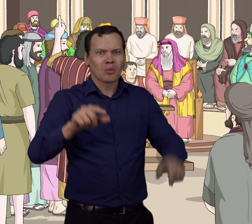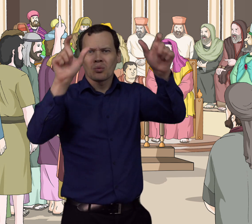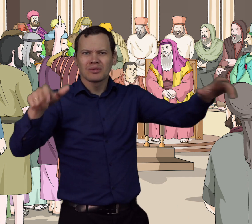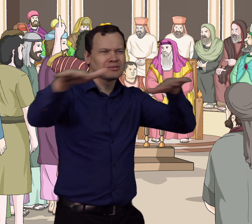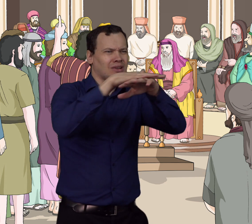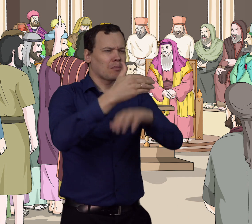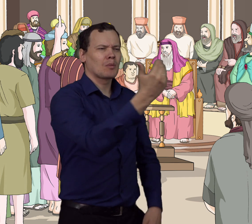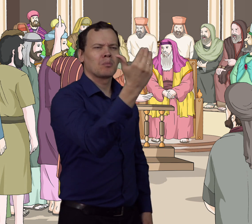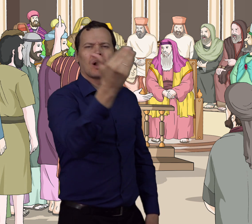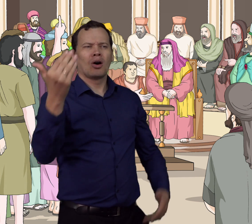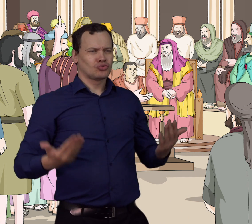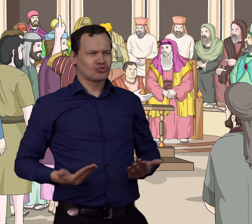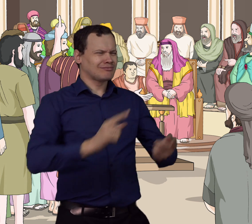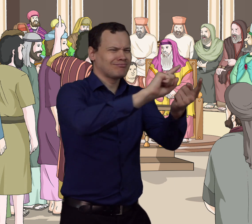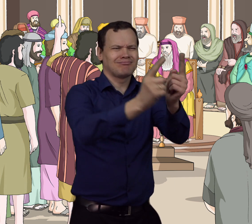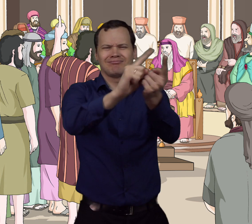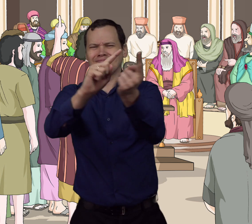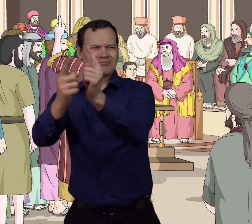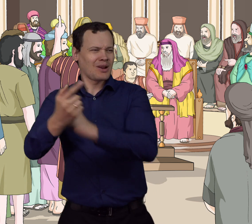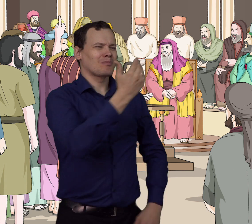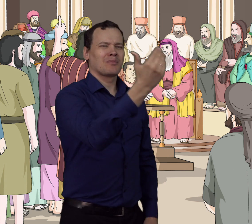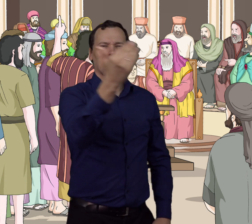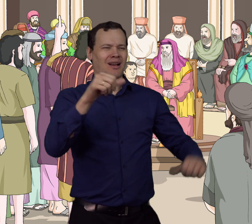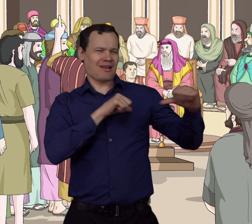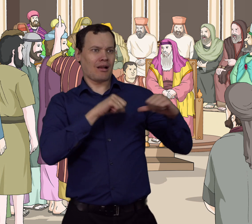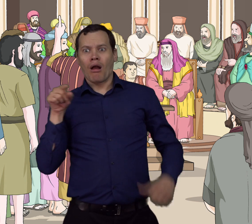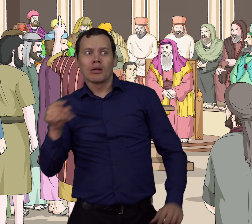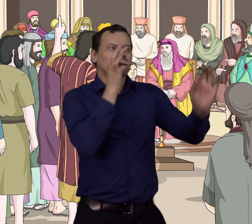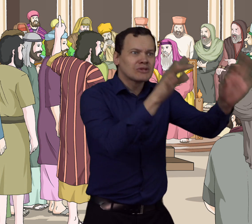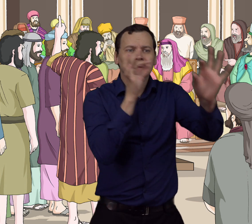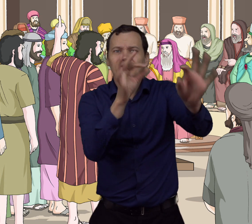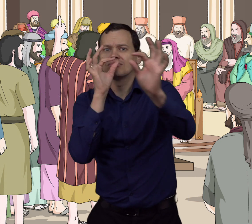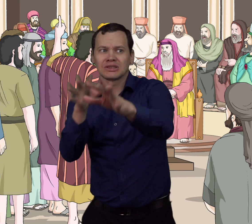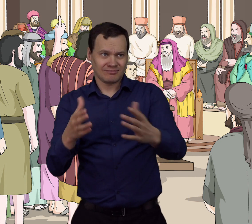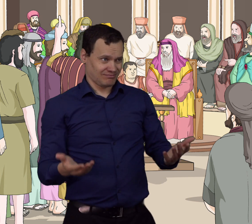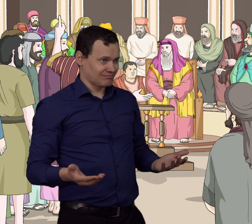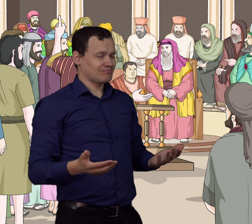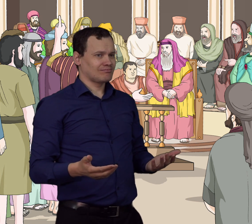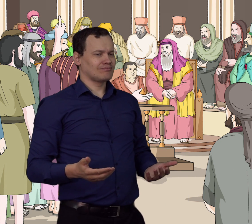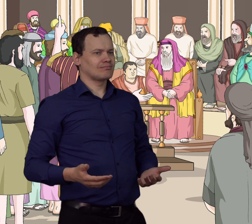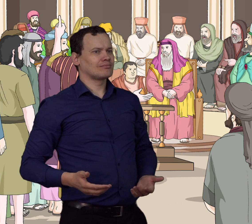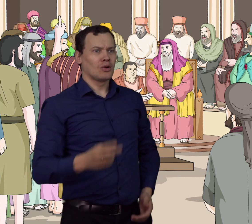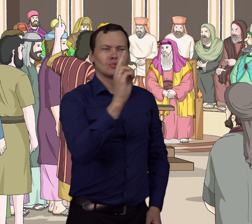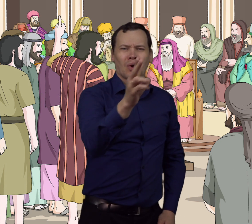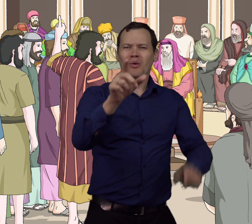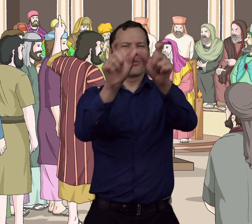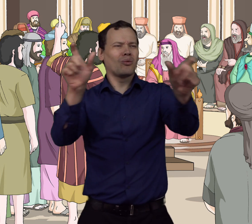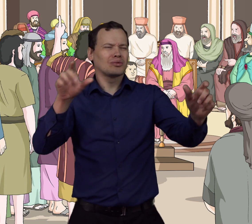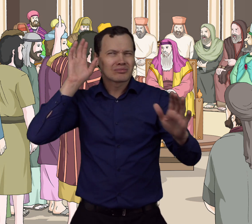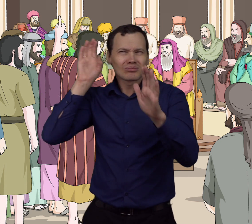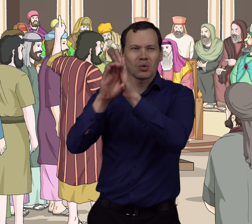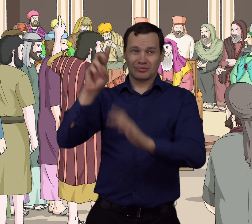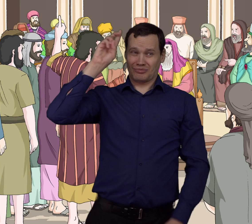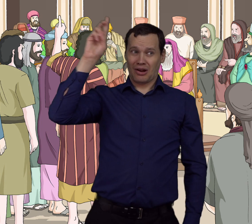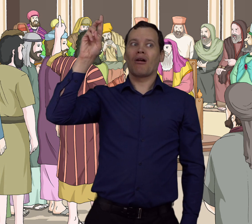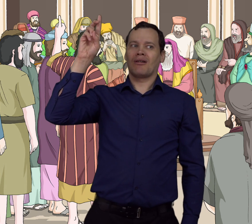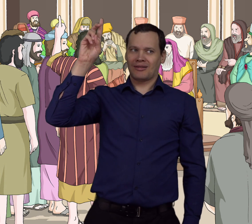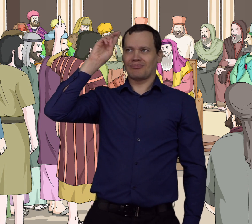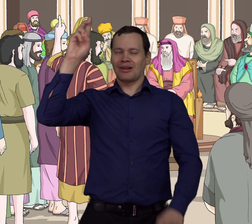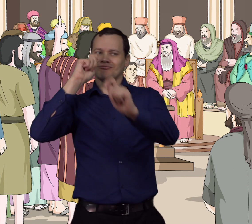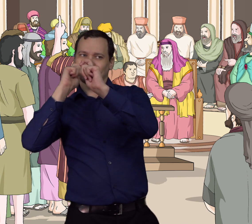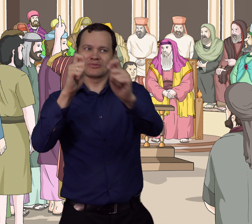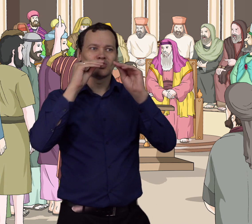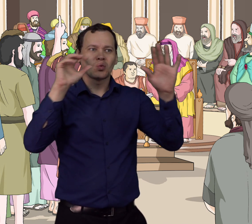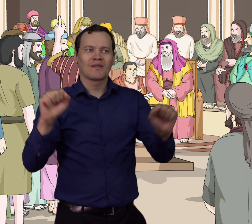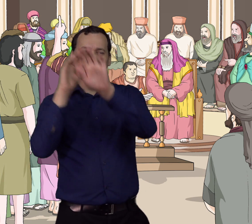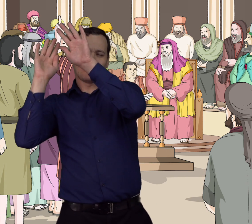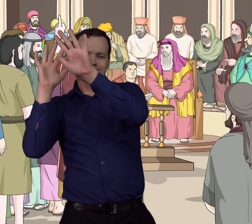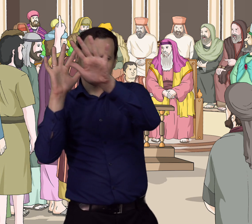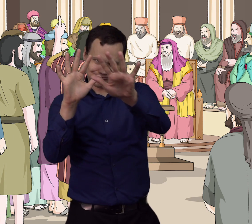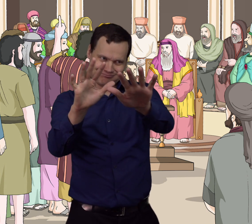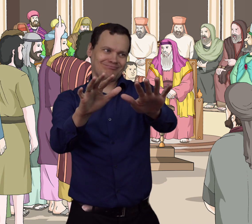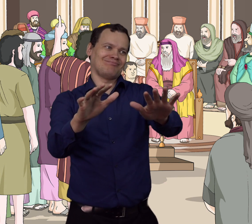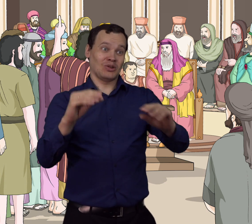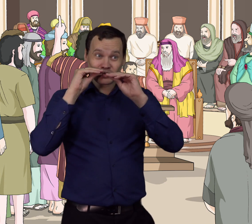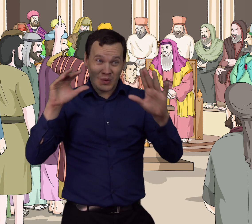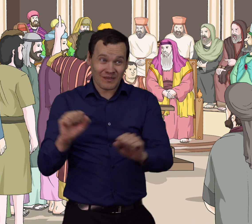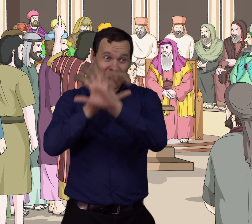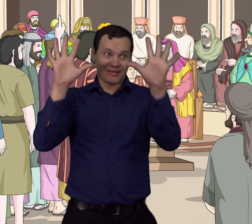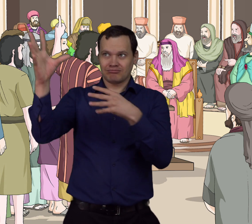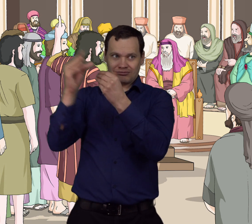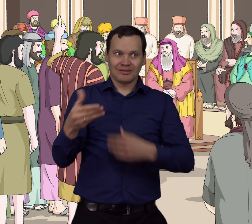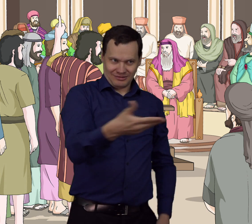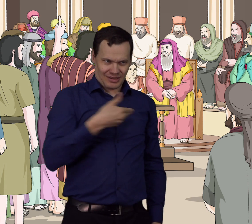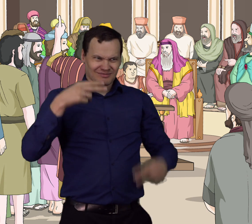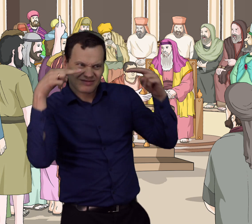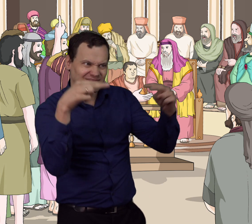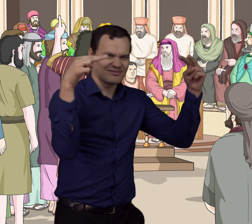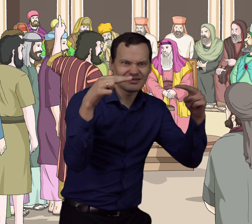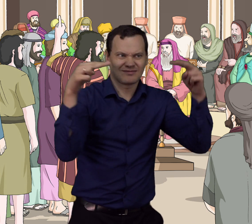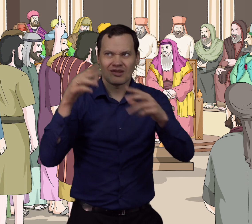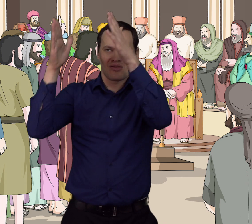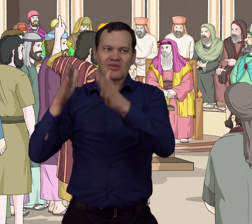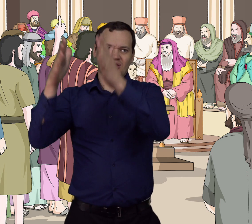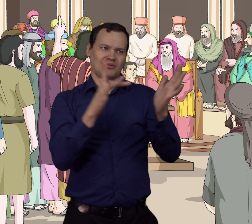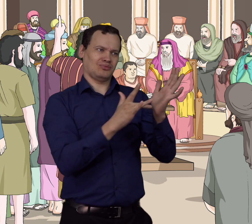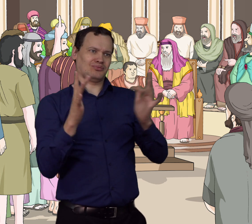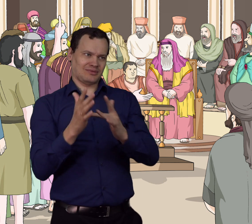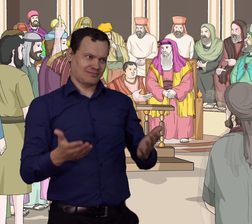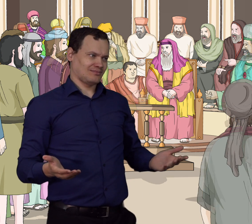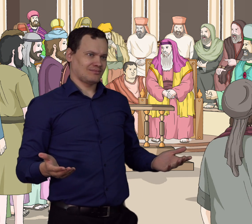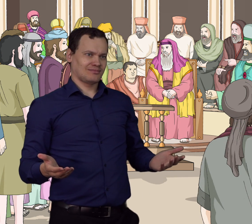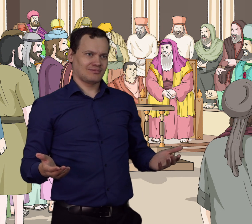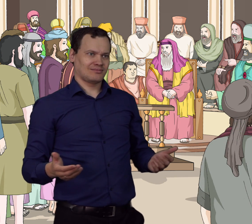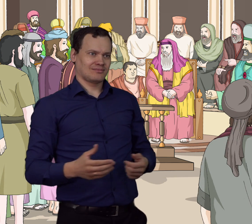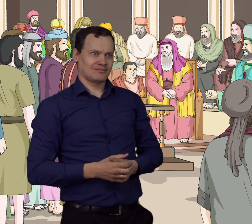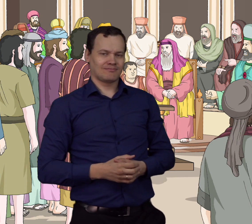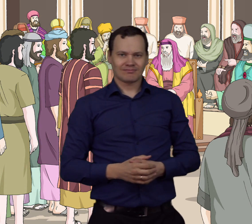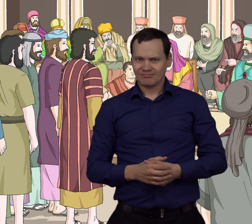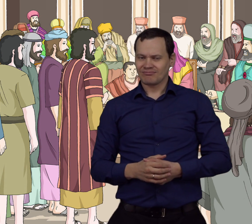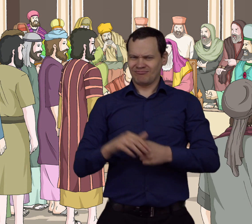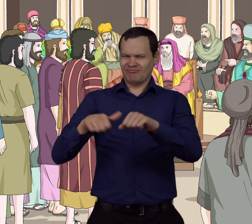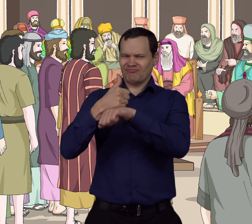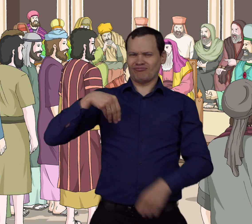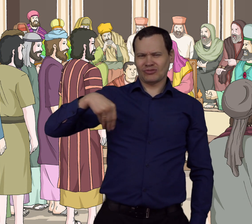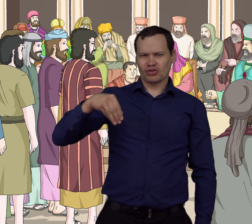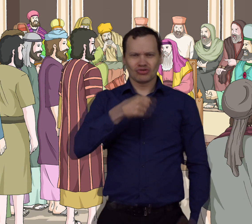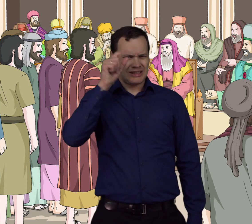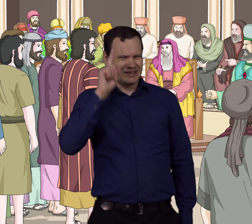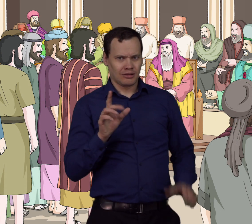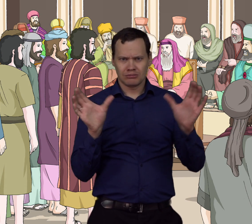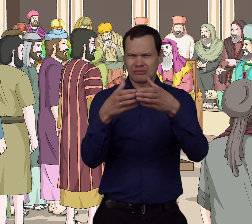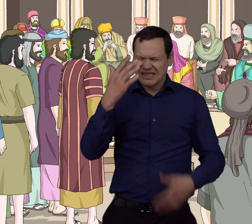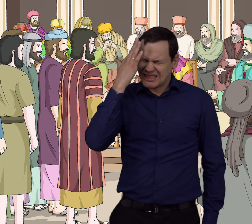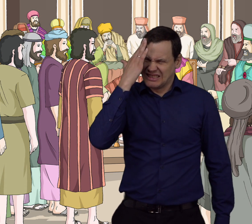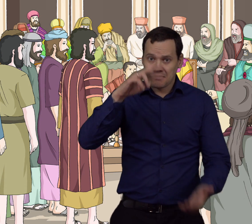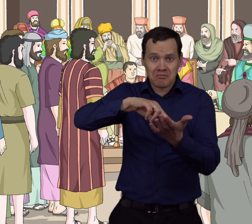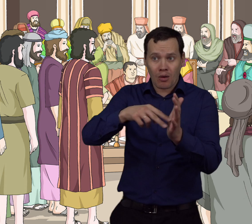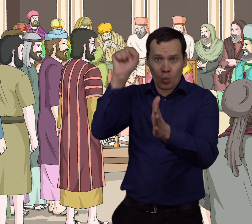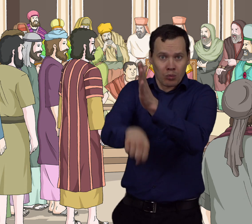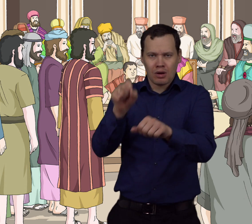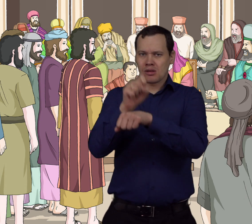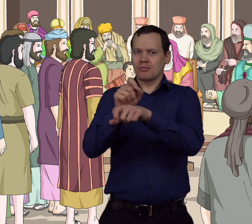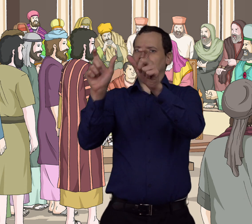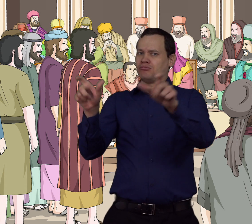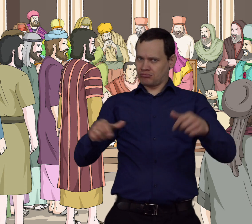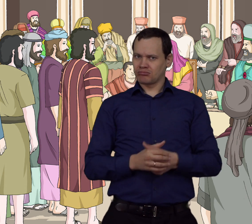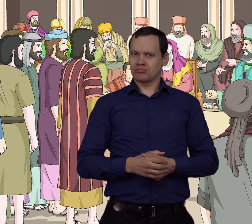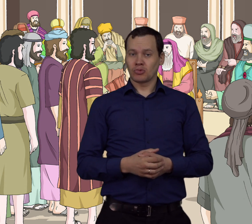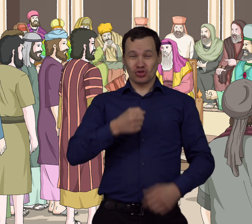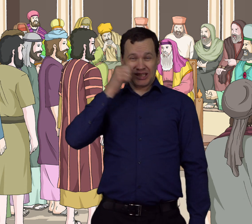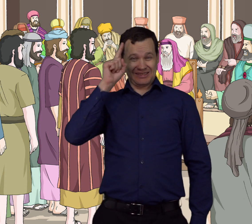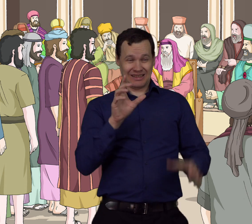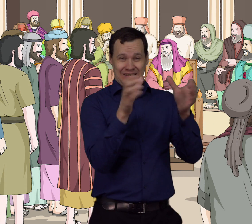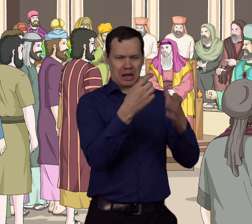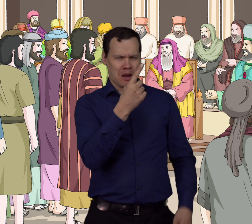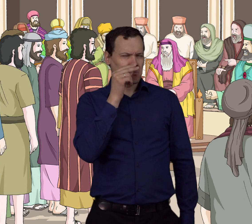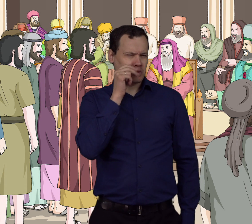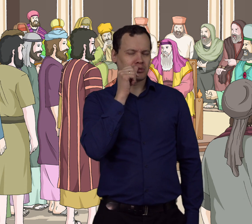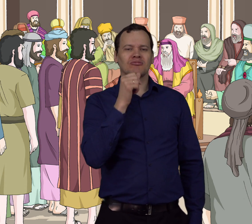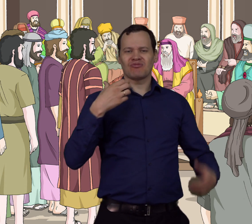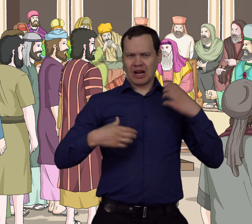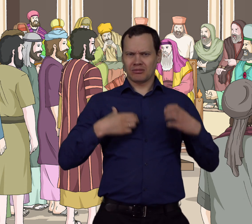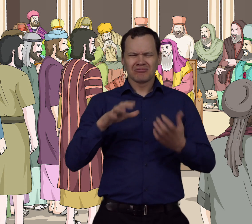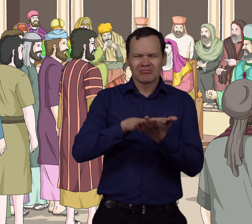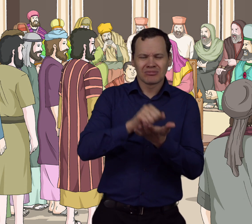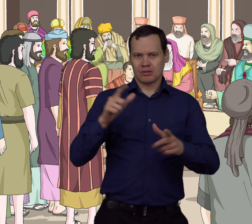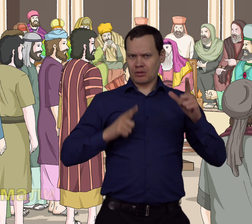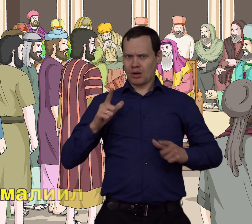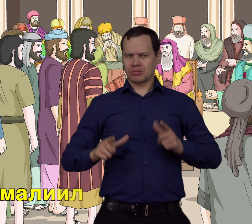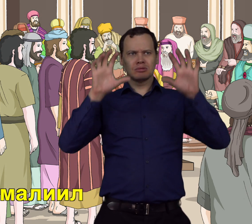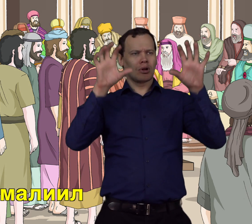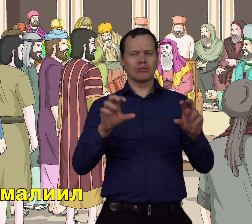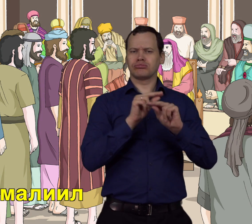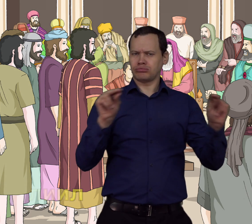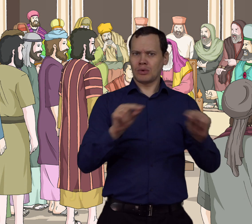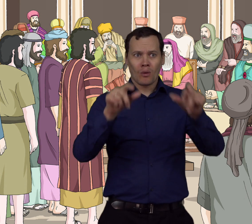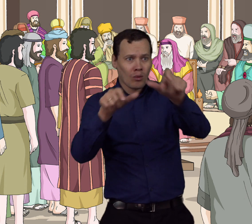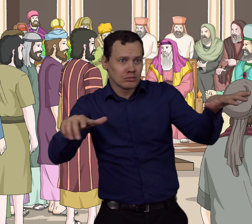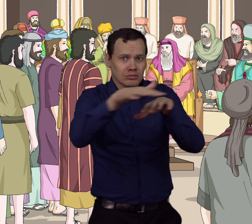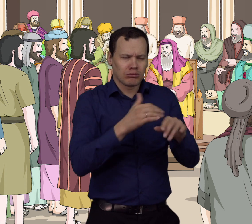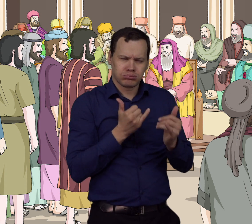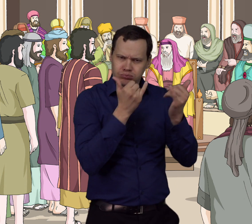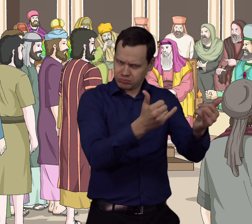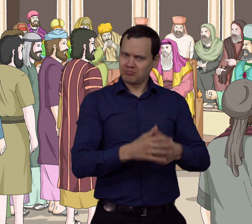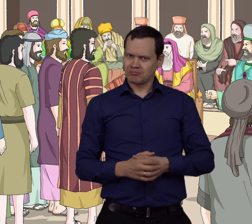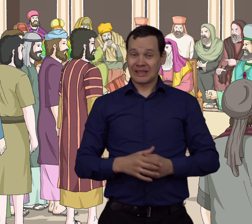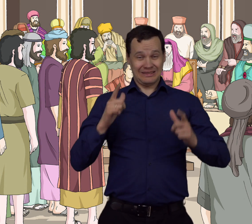We are witnesses of these things, and so is the Holy Spirit, whom God has given to those who obey Him.” When the Council members heard this, they were enraged, and they resolved to put the apostles to death.